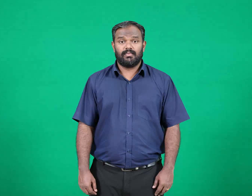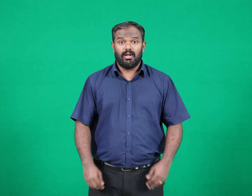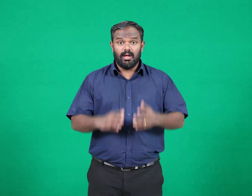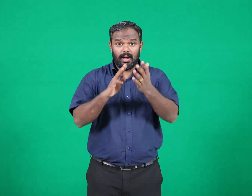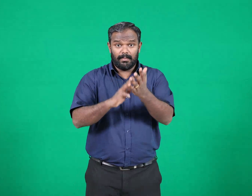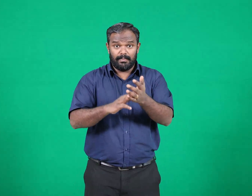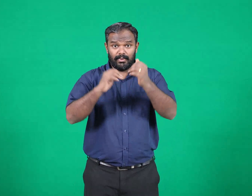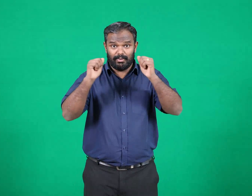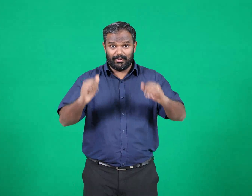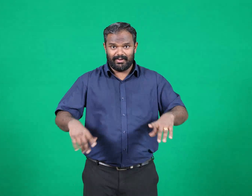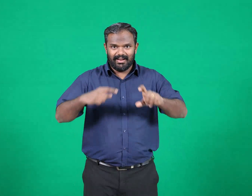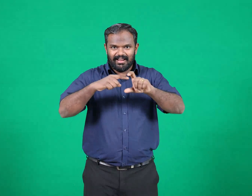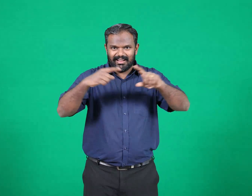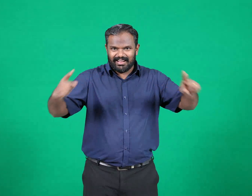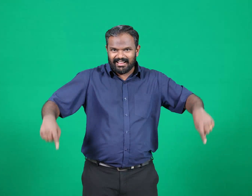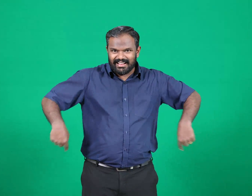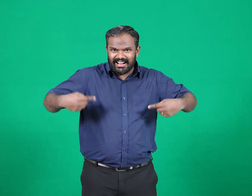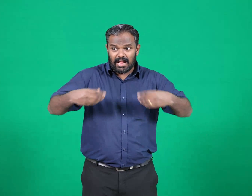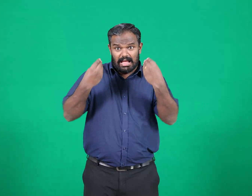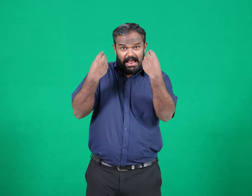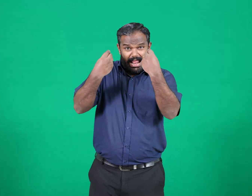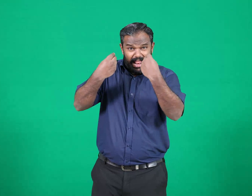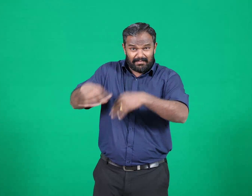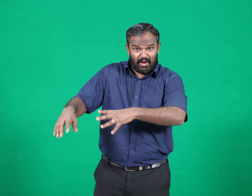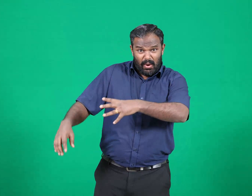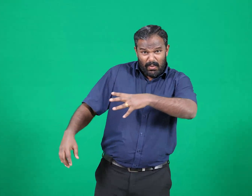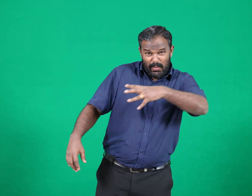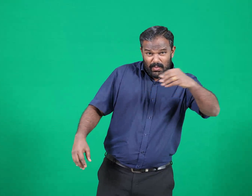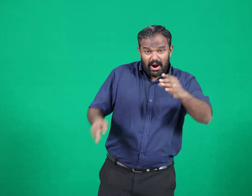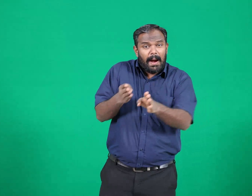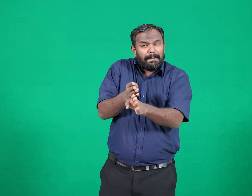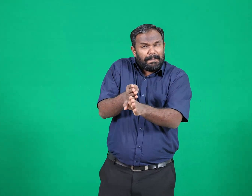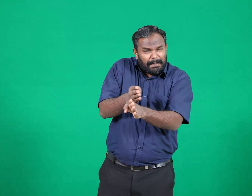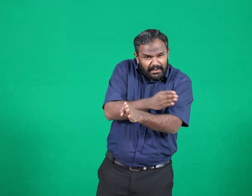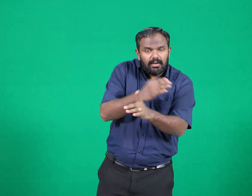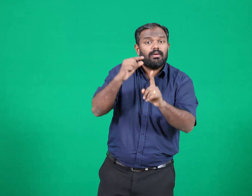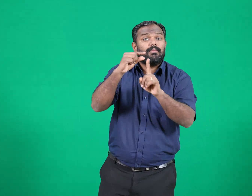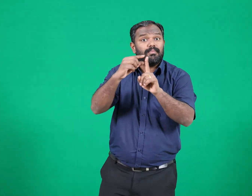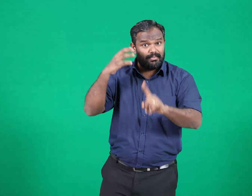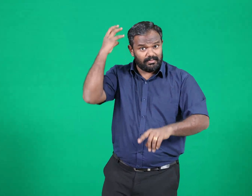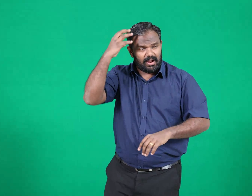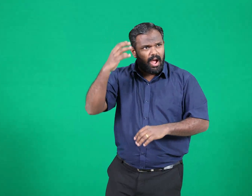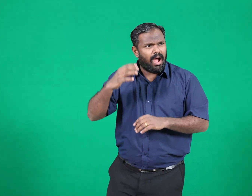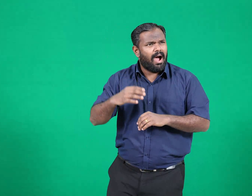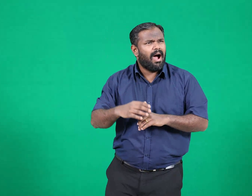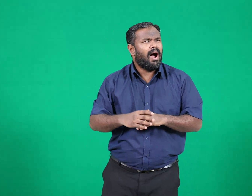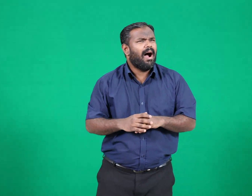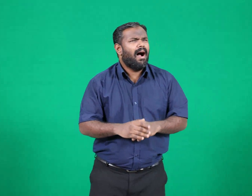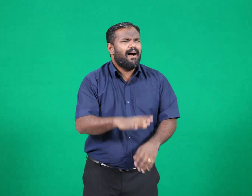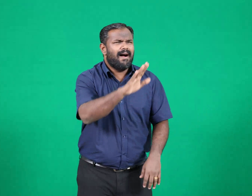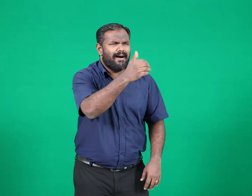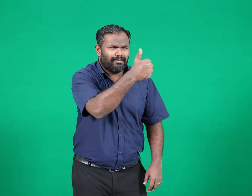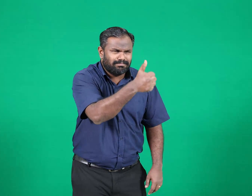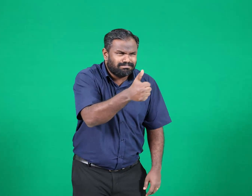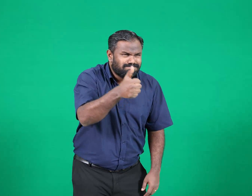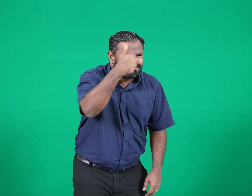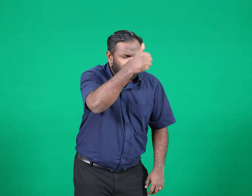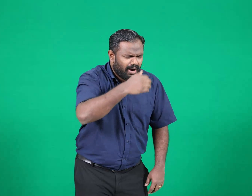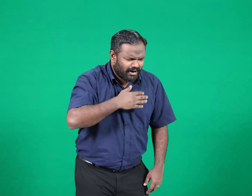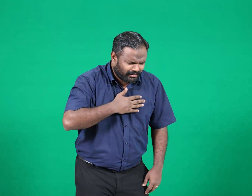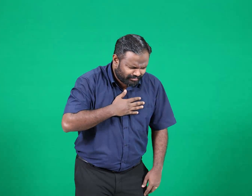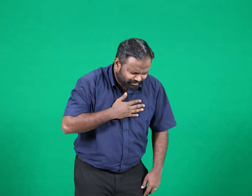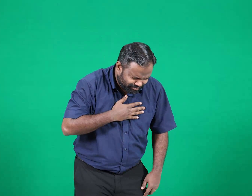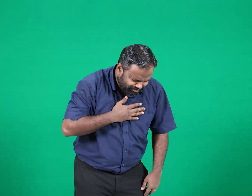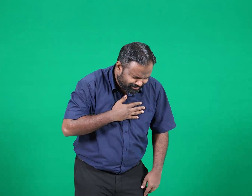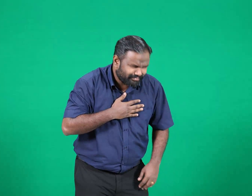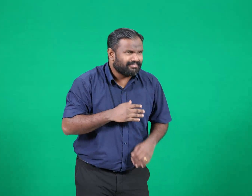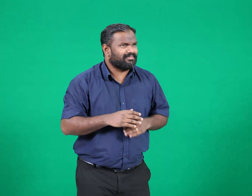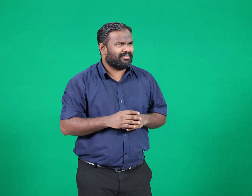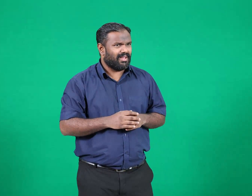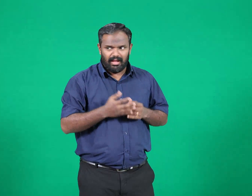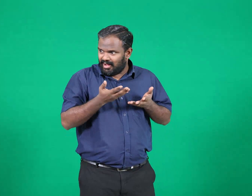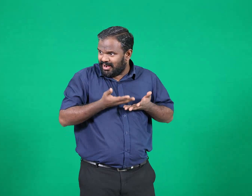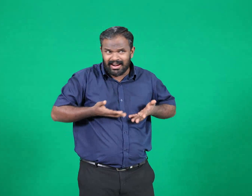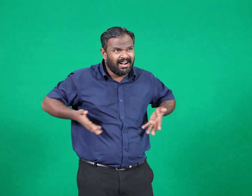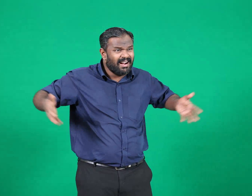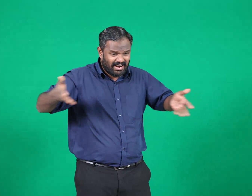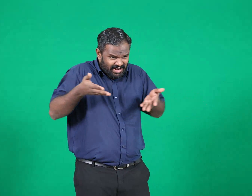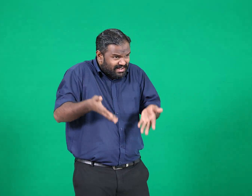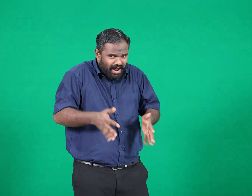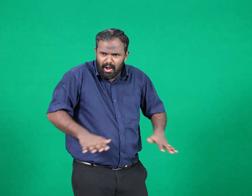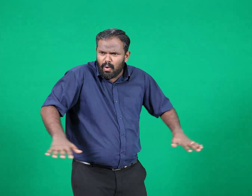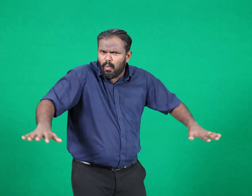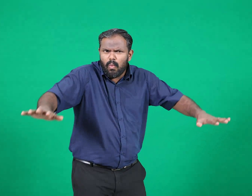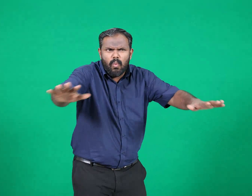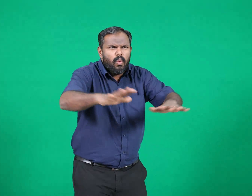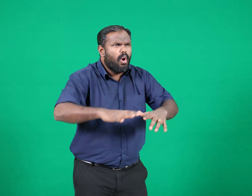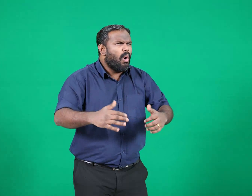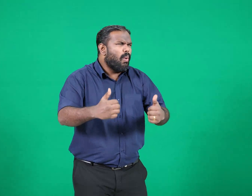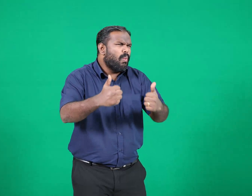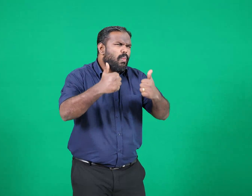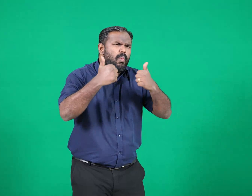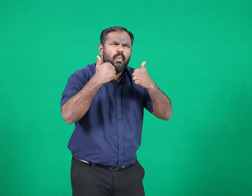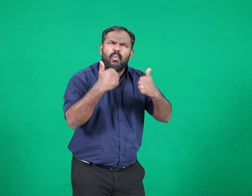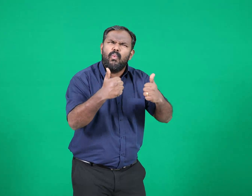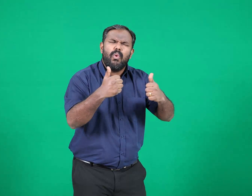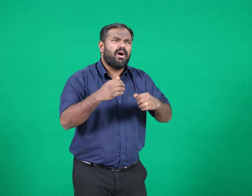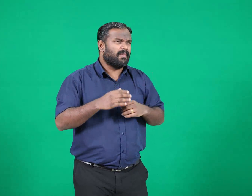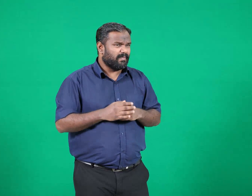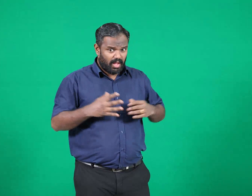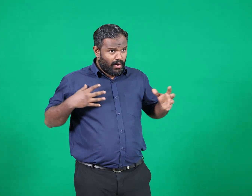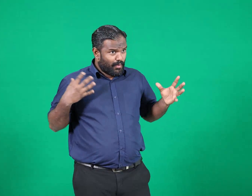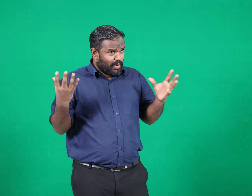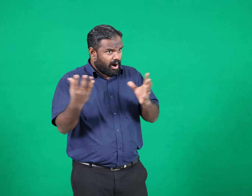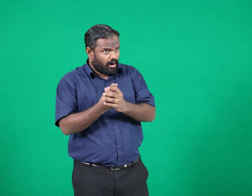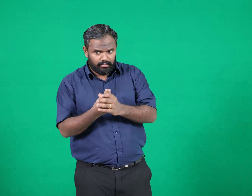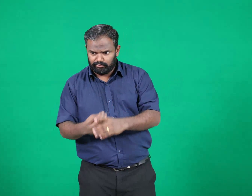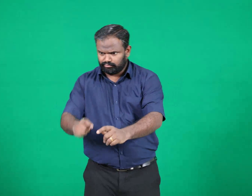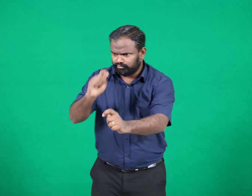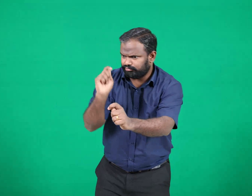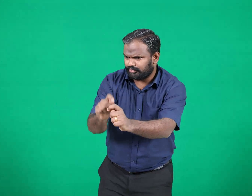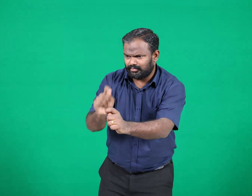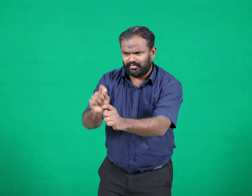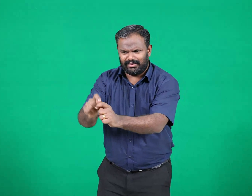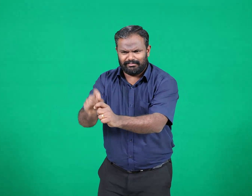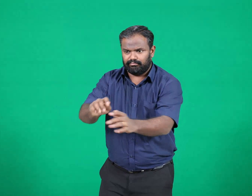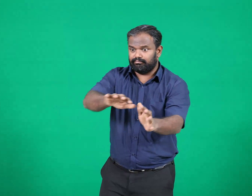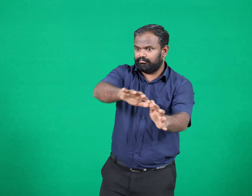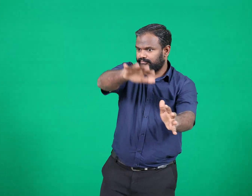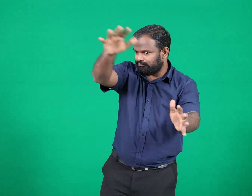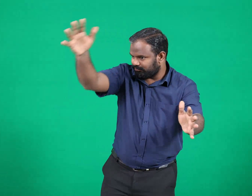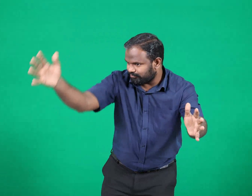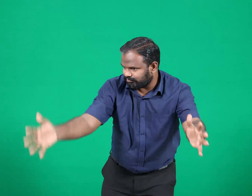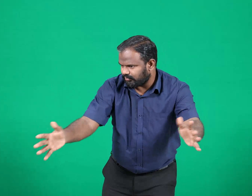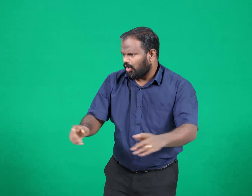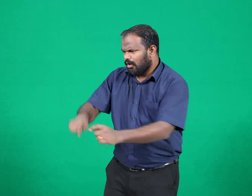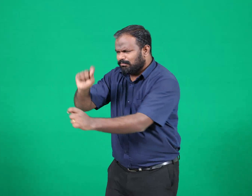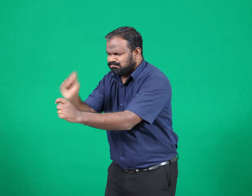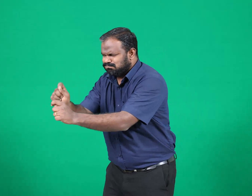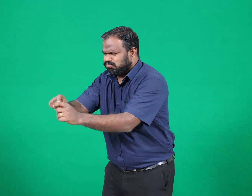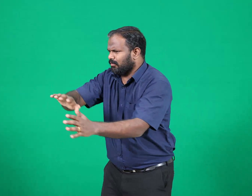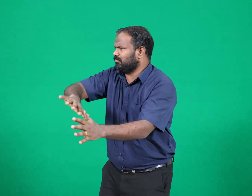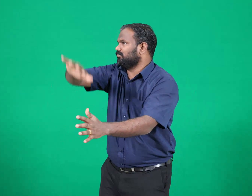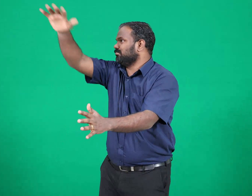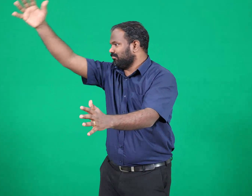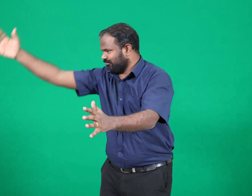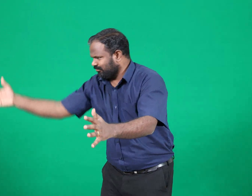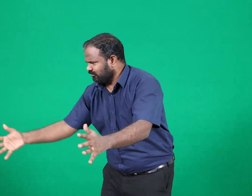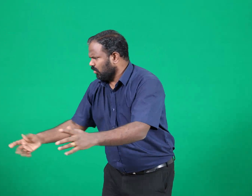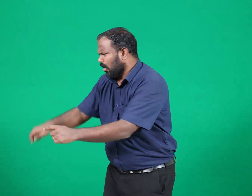As Moses and Elijah were leaving, Peter said to Jesus, "Master, it is good for us to be here.